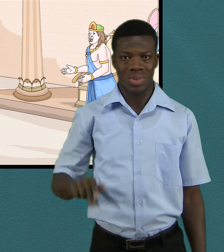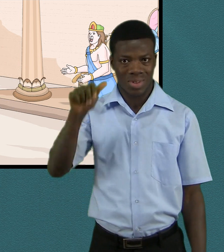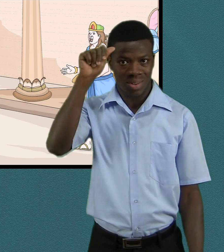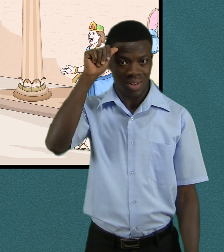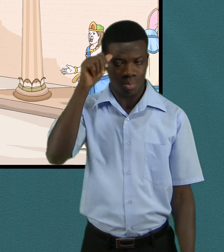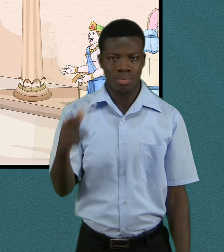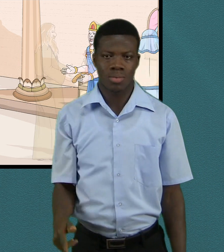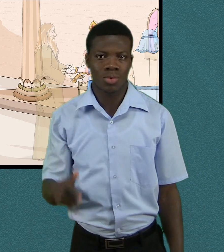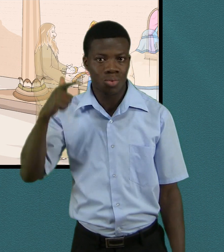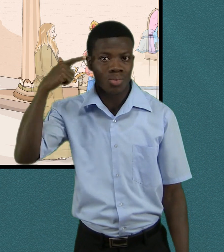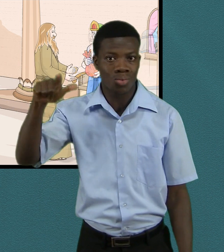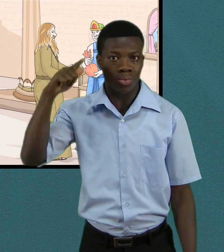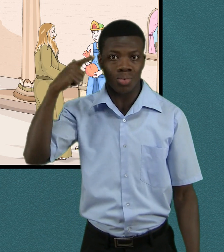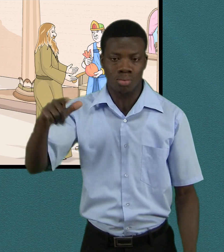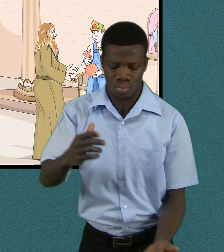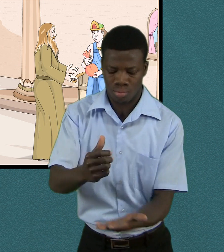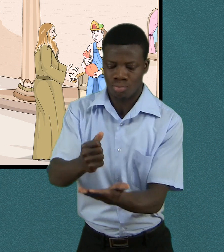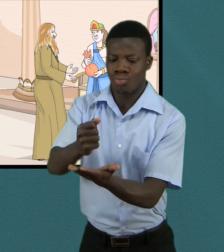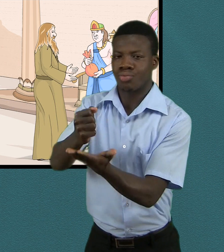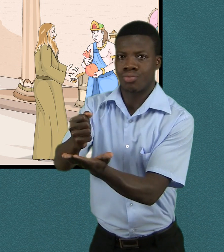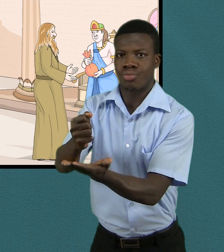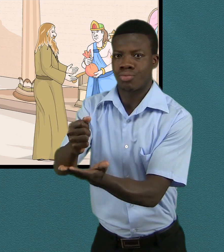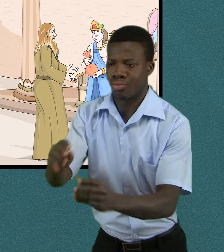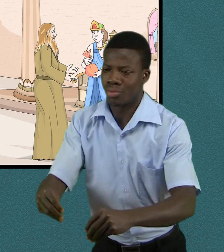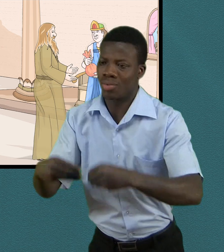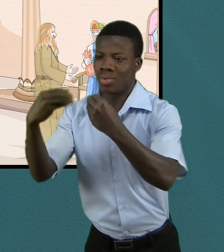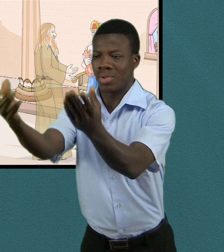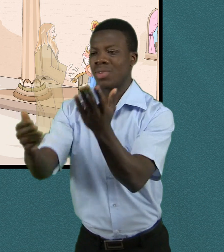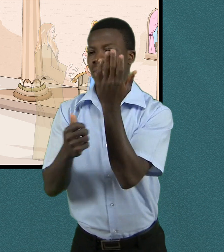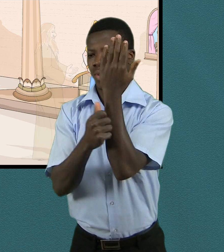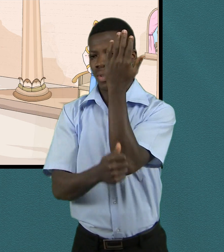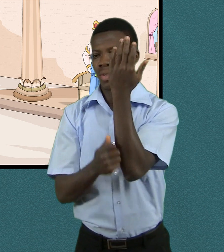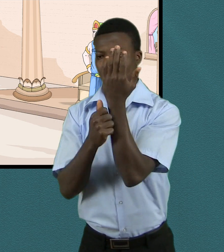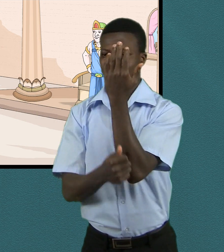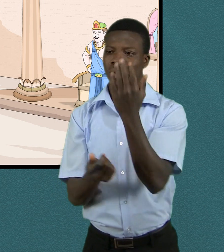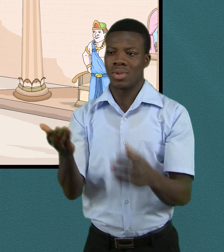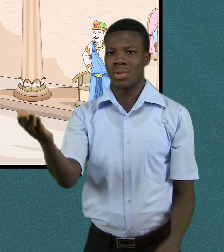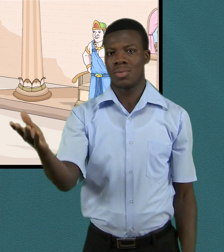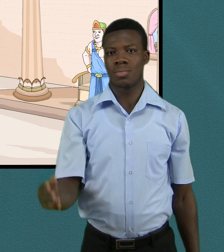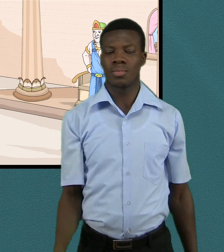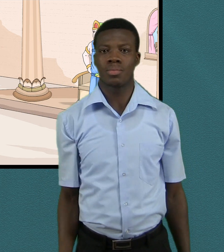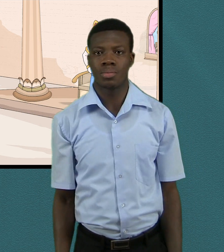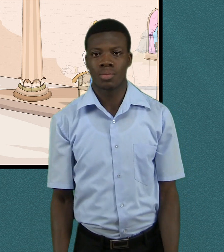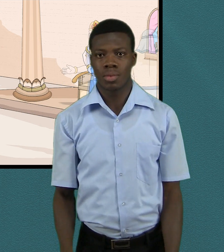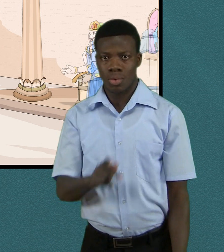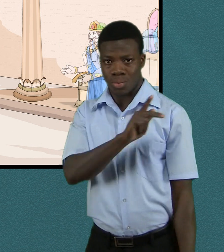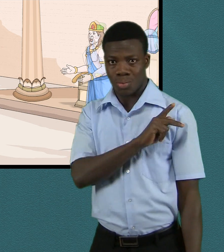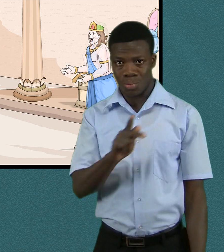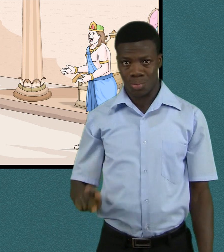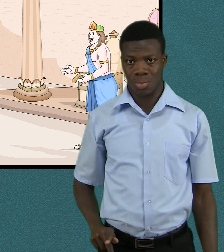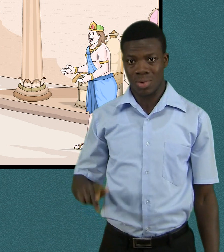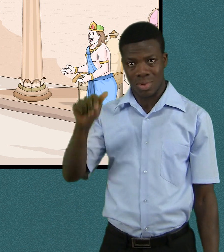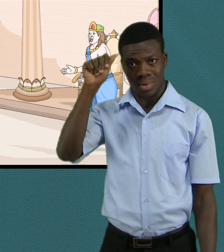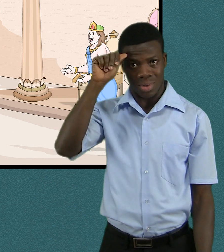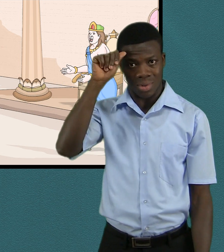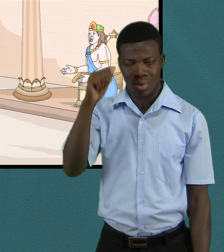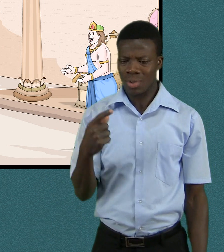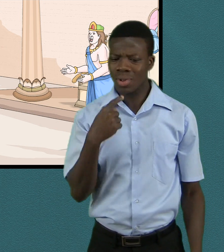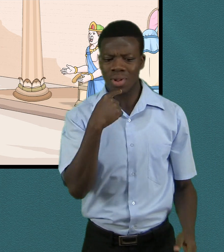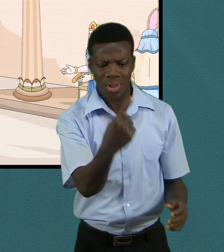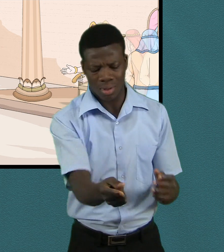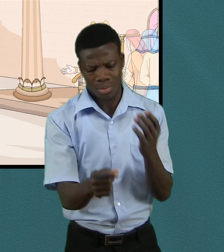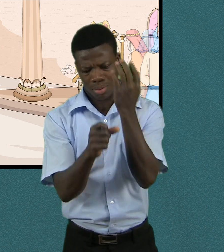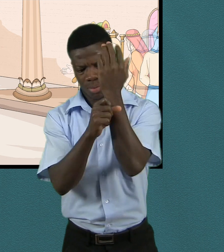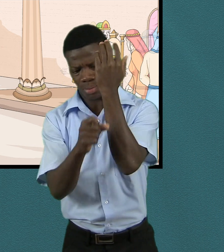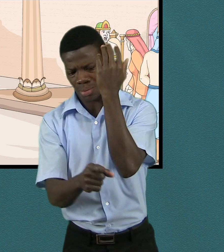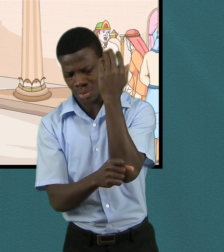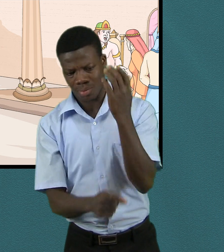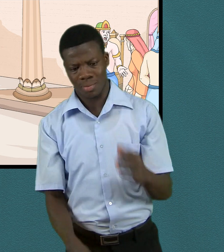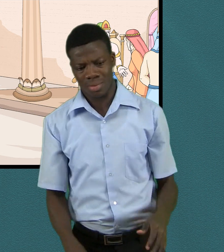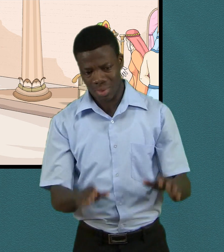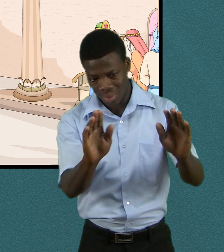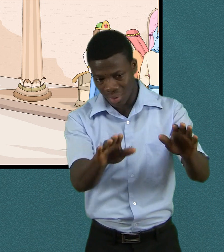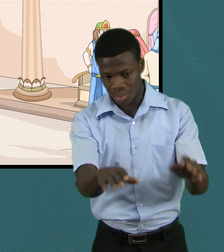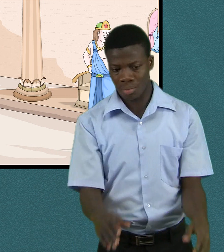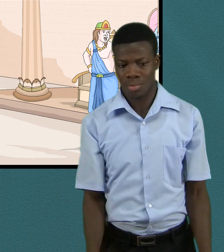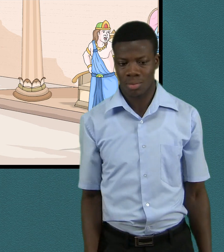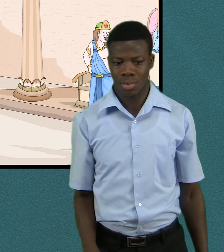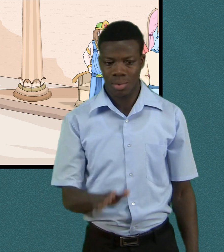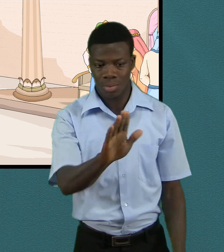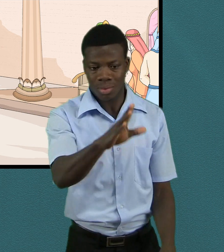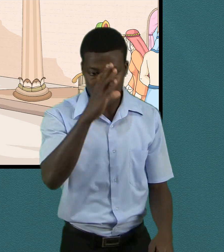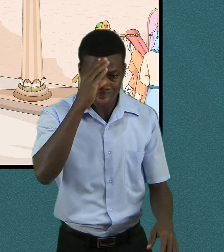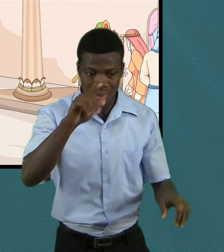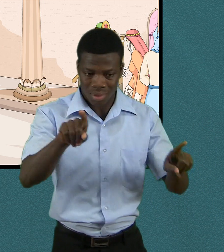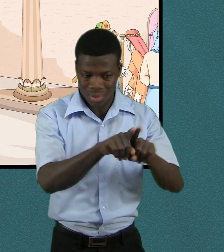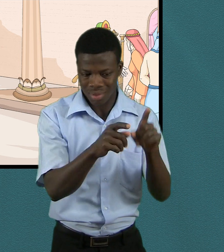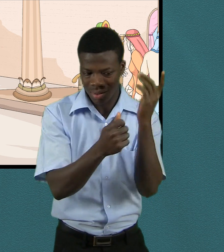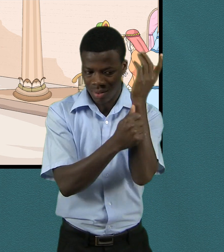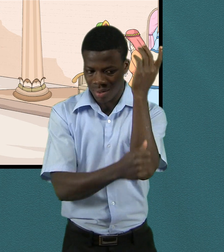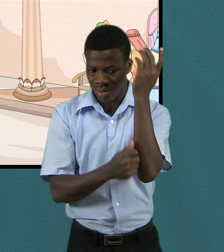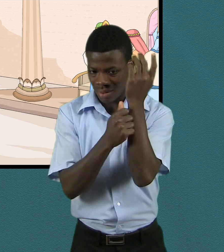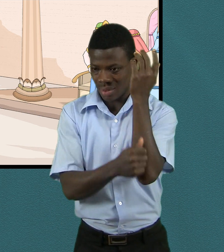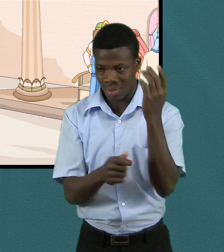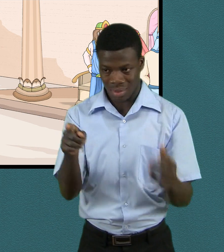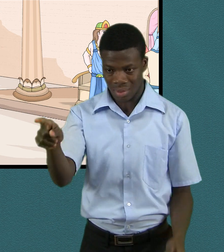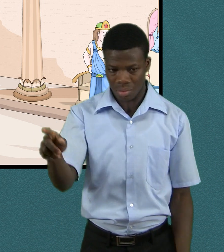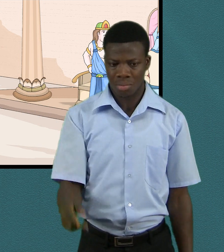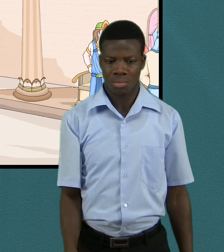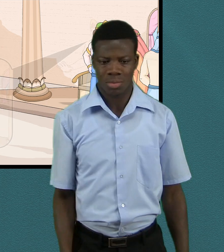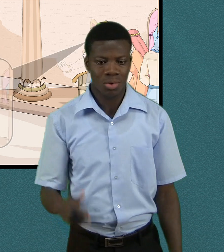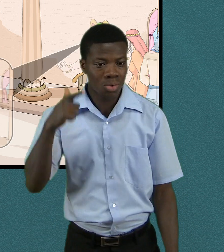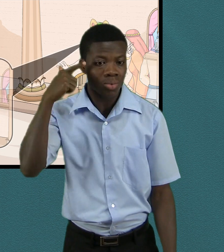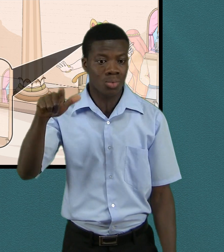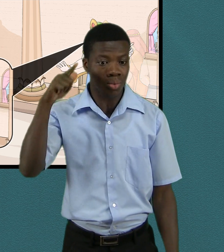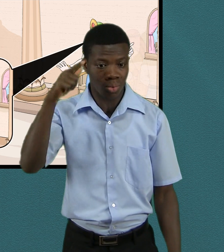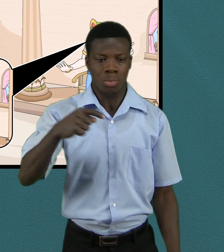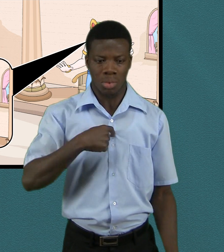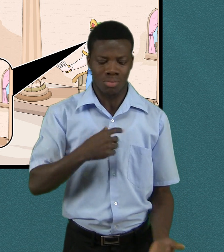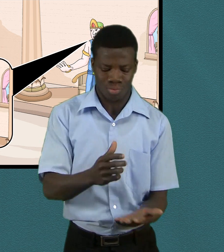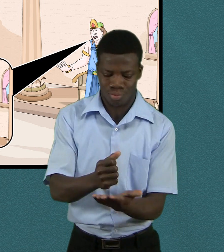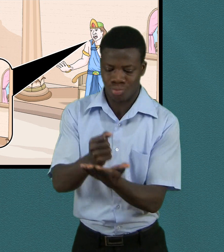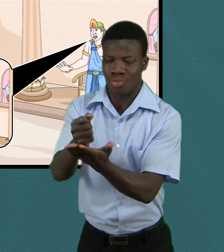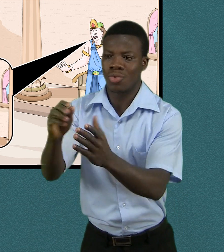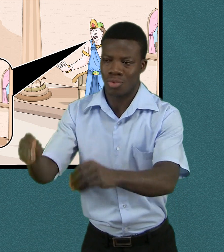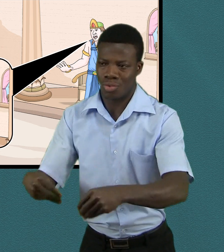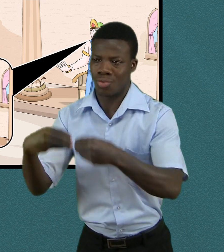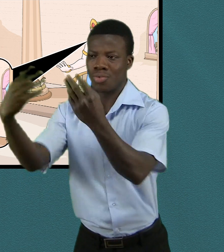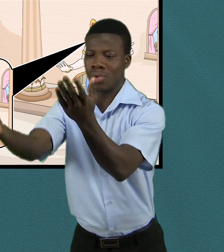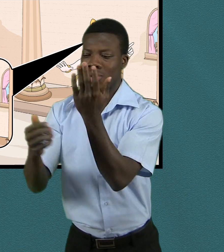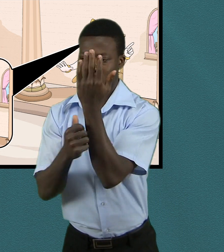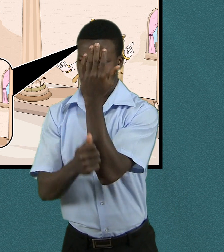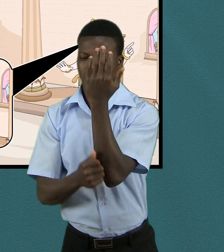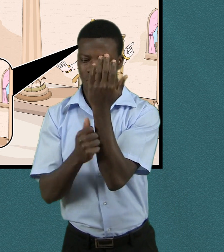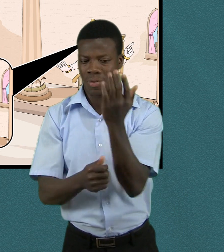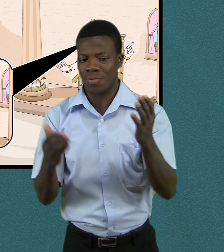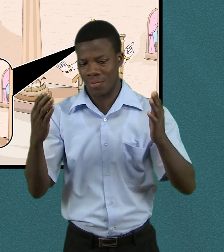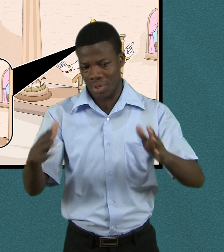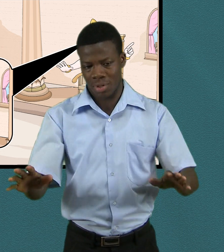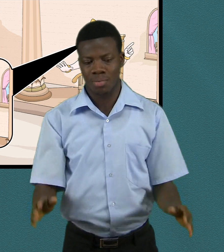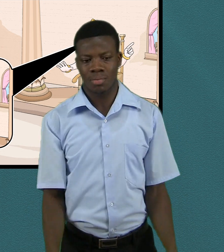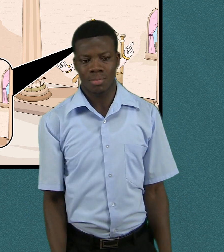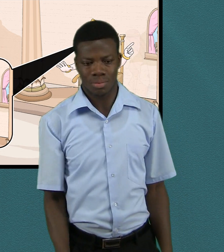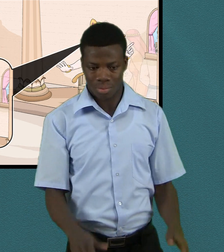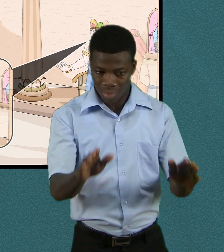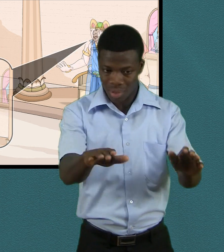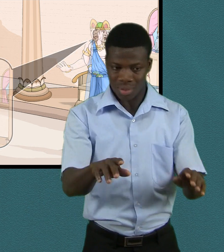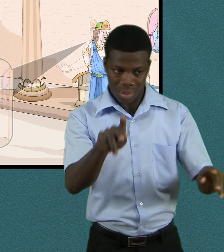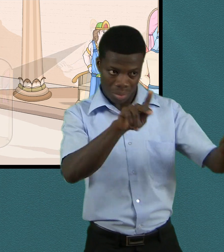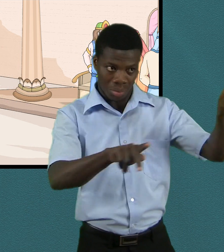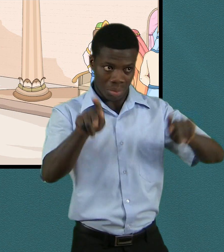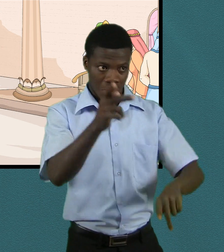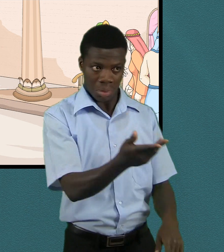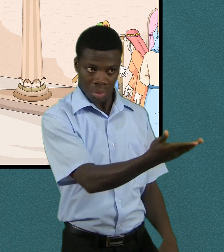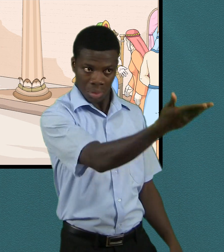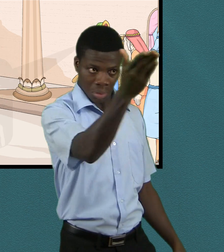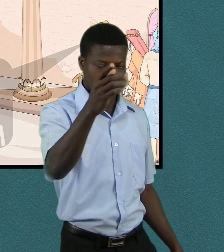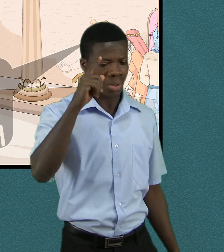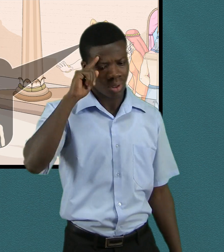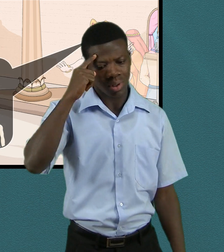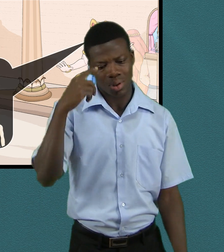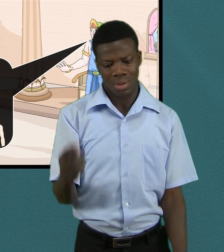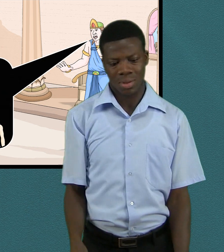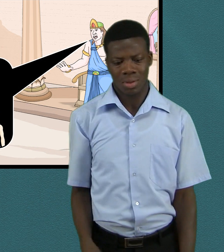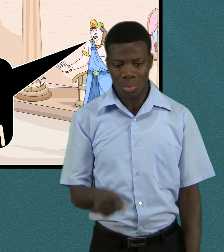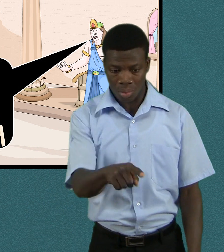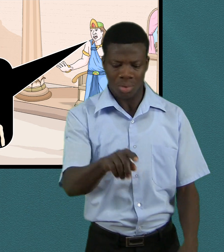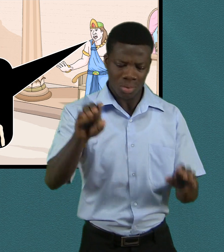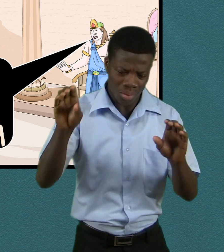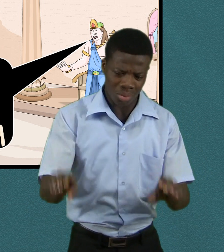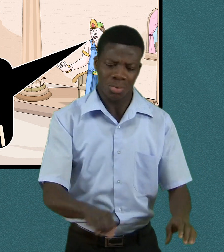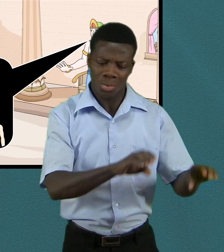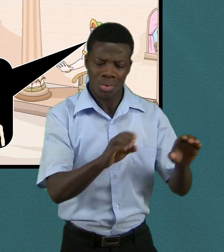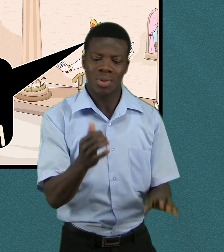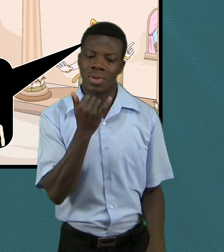And he said to Sarah, “See, I am giving your brother a thousand pieces of silver.